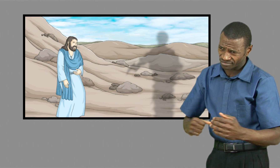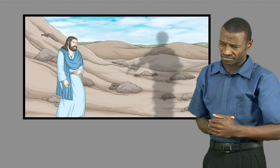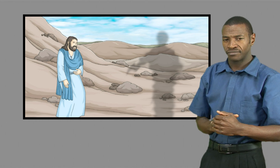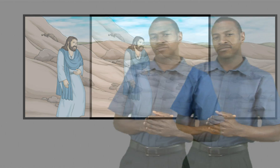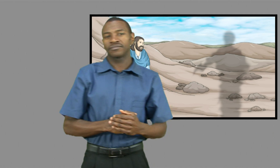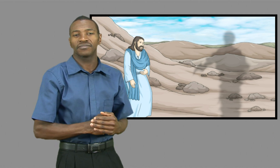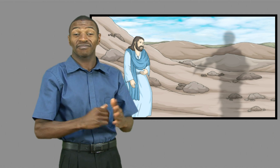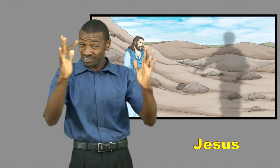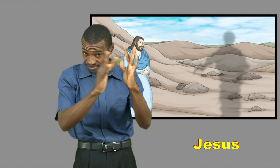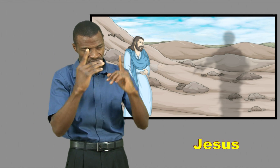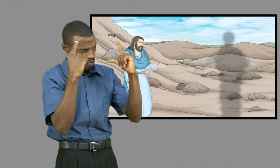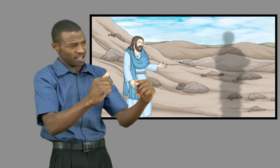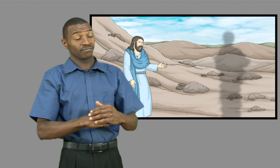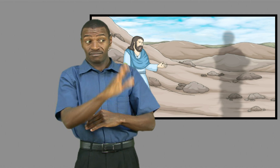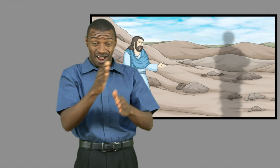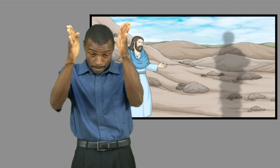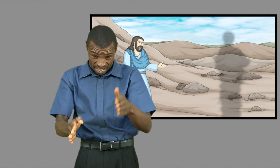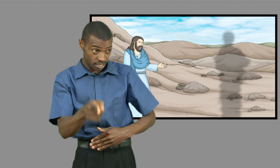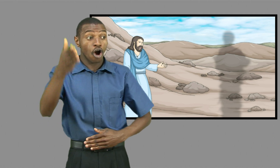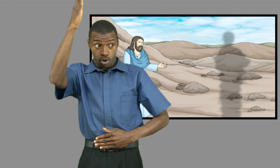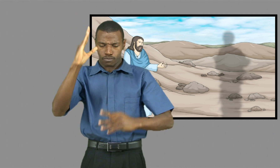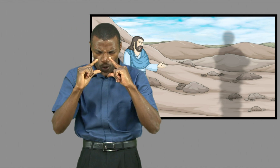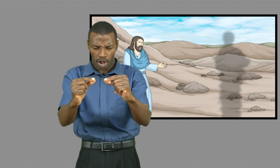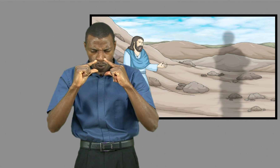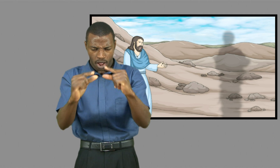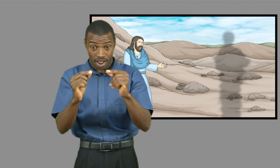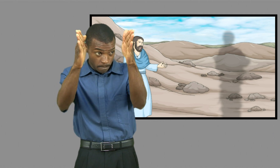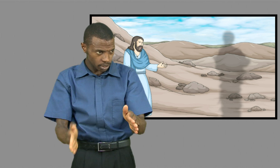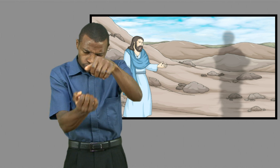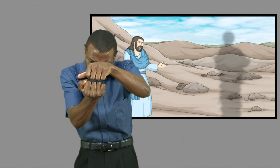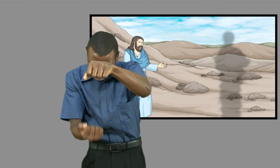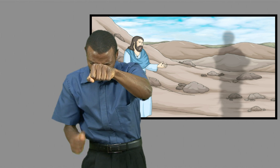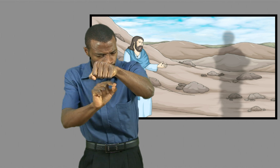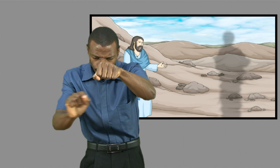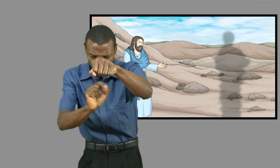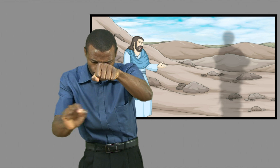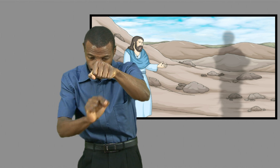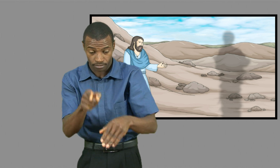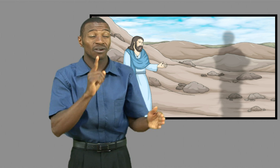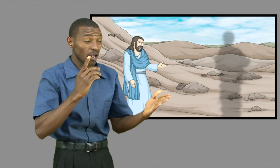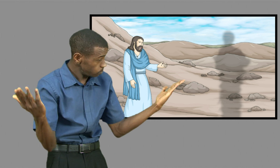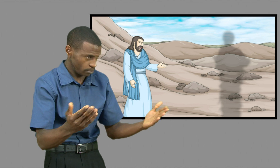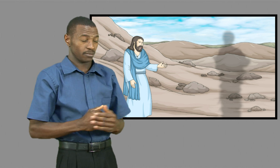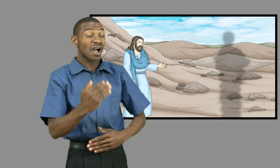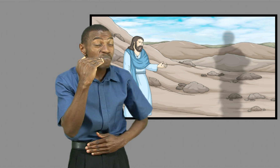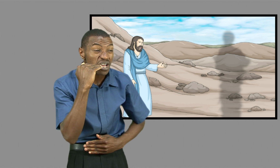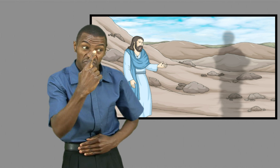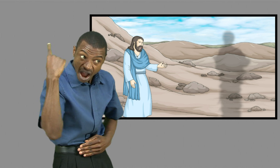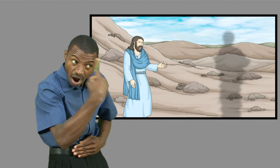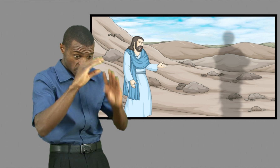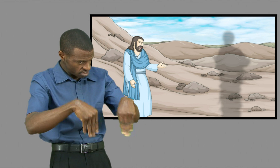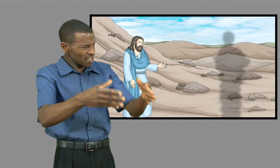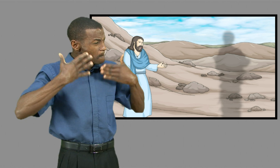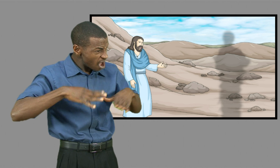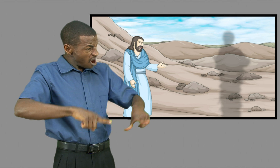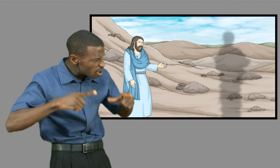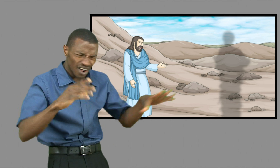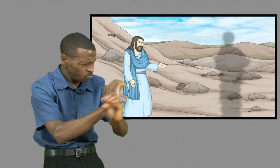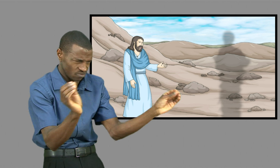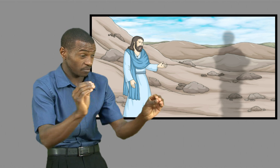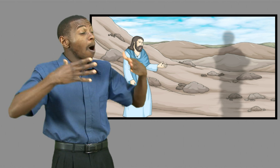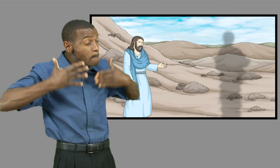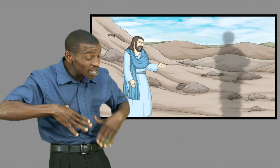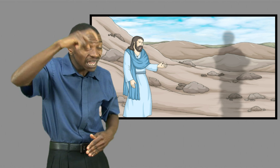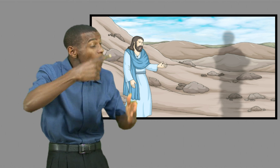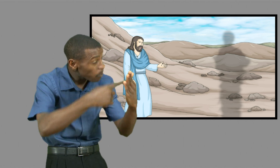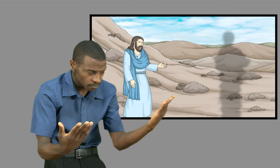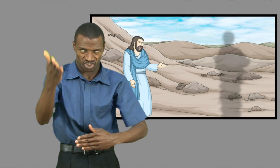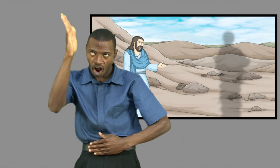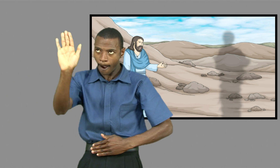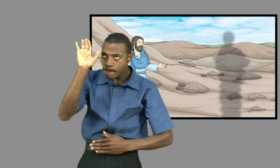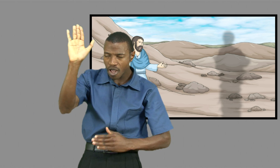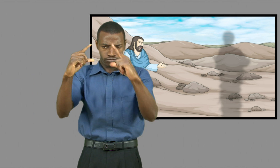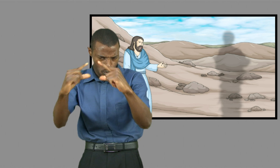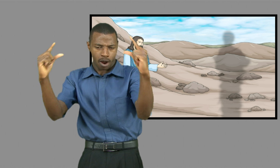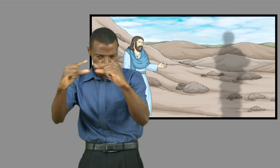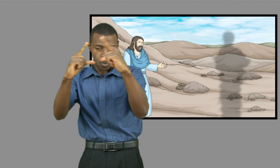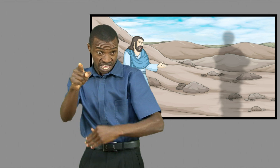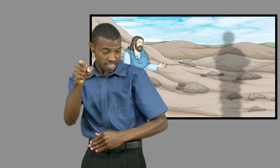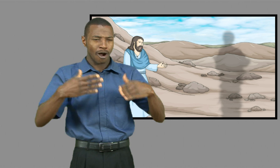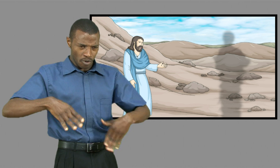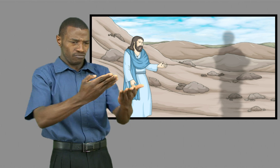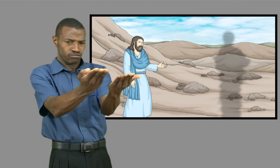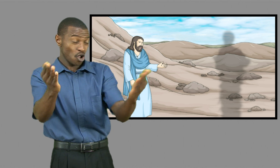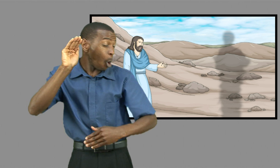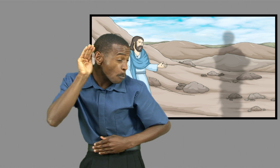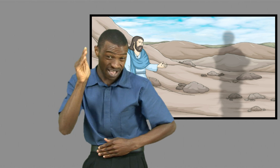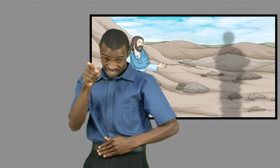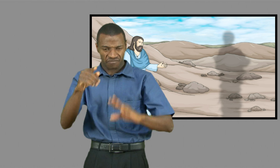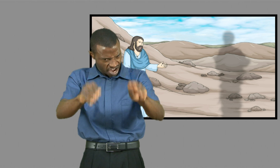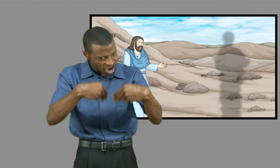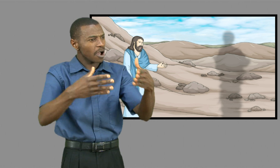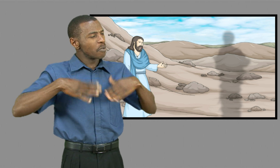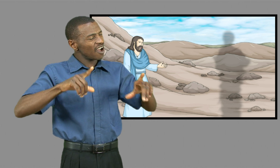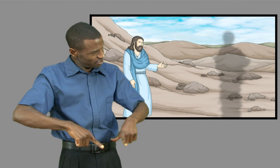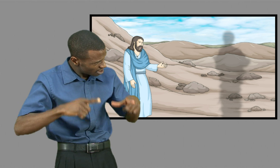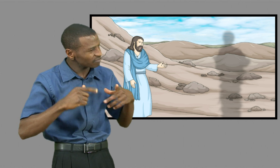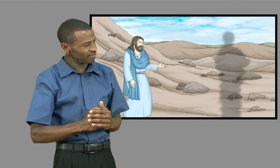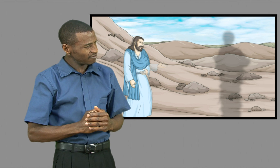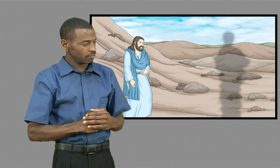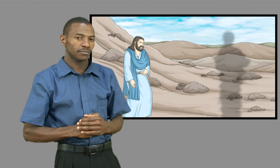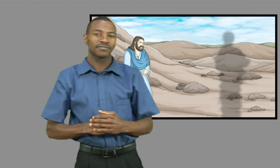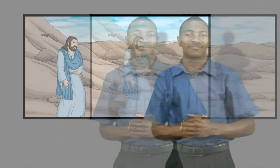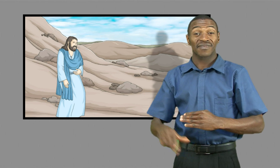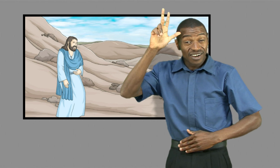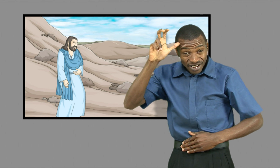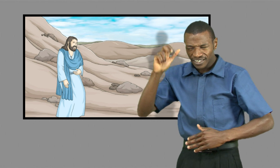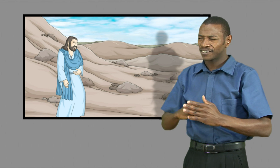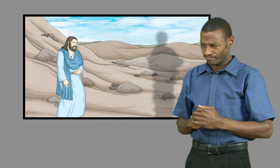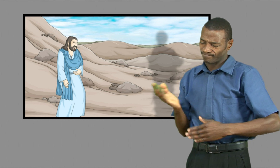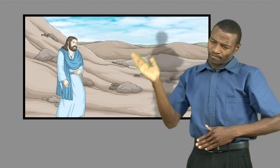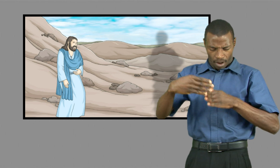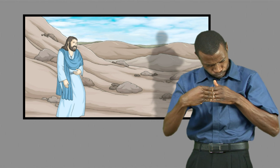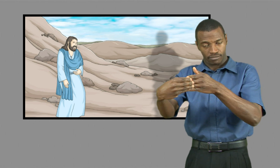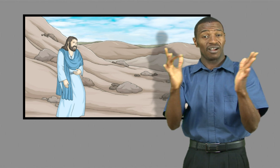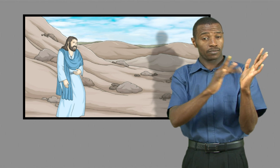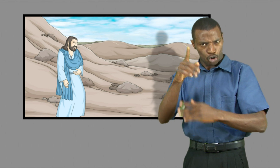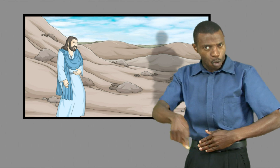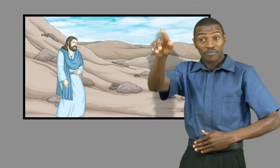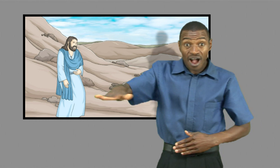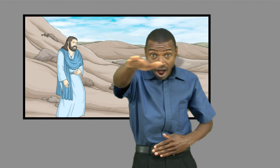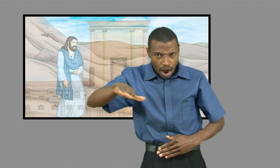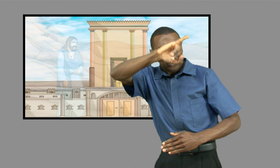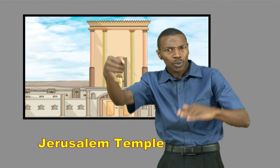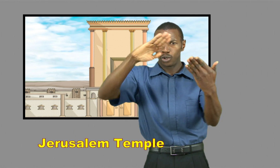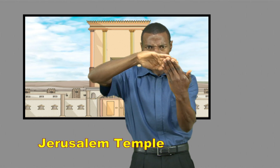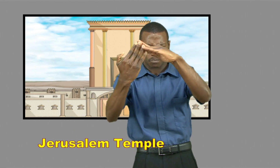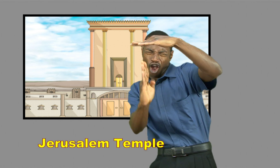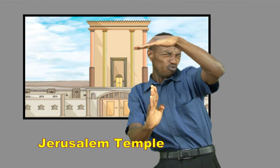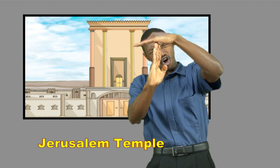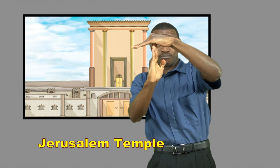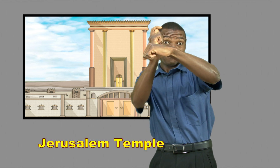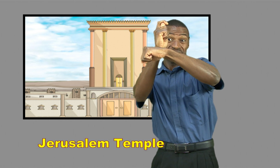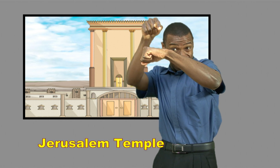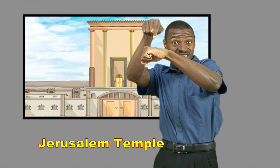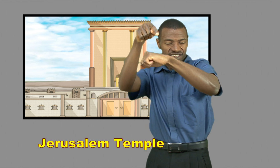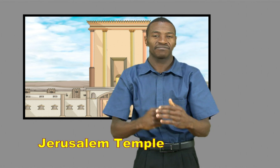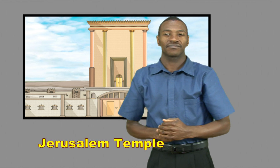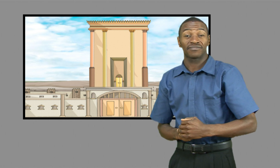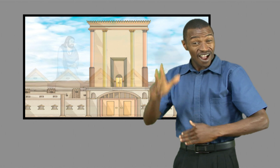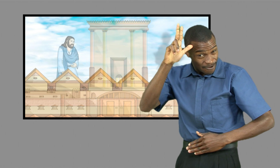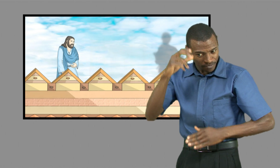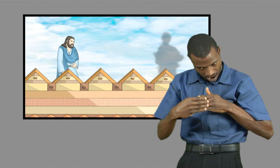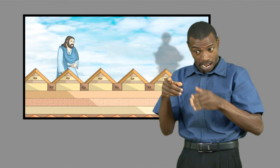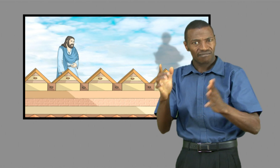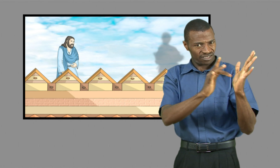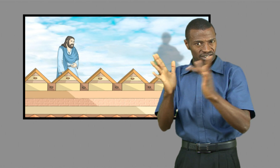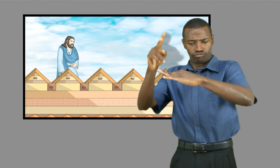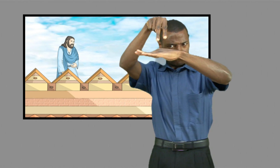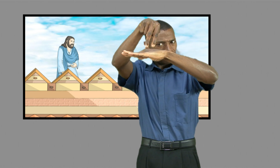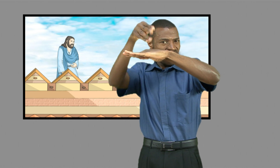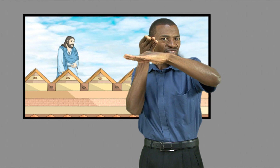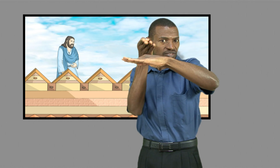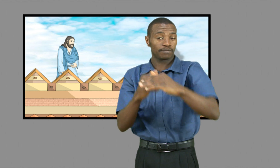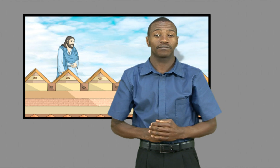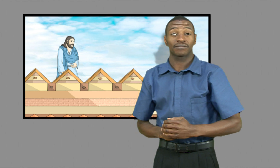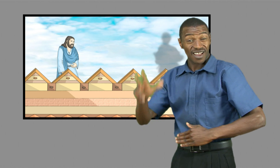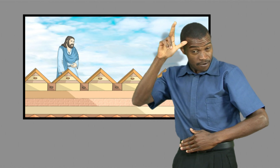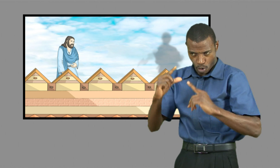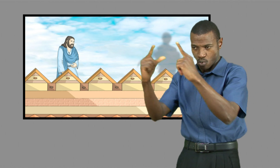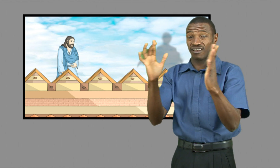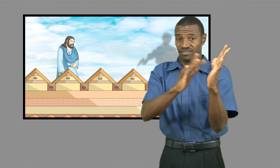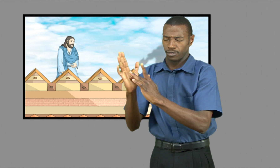But Jesus answered, “It is written: ‘Man shall not live on bread alone, but on every word that comes from the mouth of God.’” Then the devil took Him to the holy city and set Him on the pinnacle of the temple.